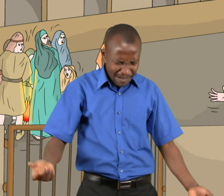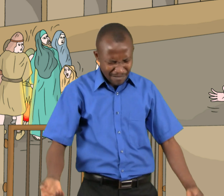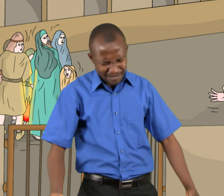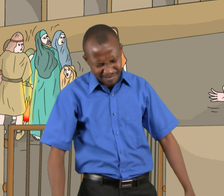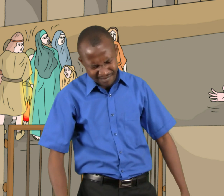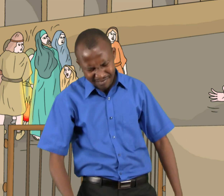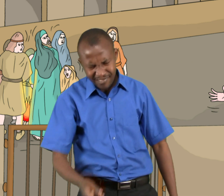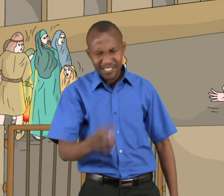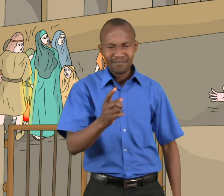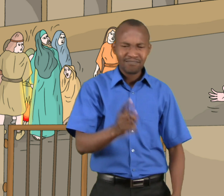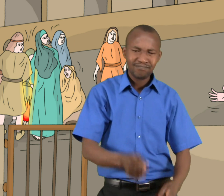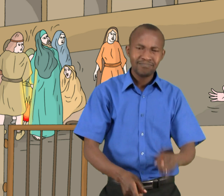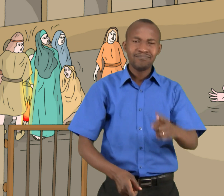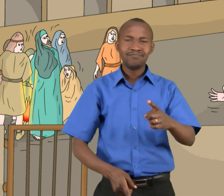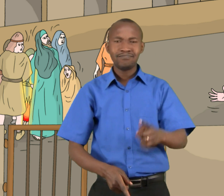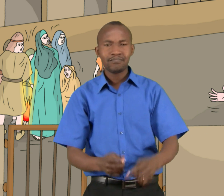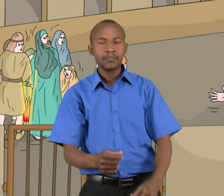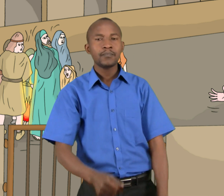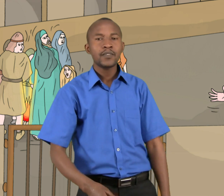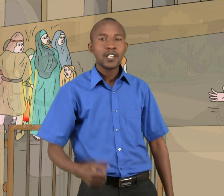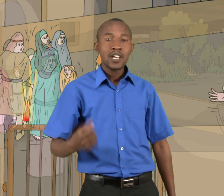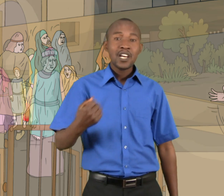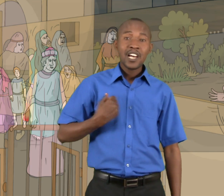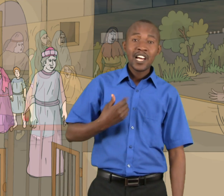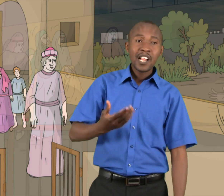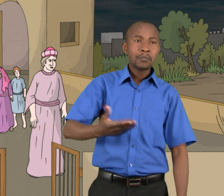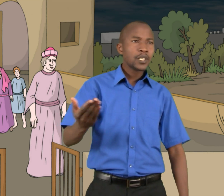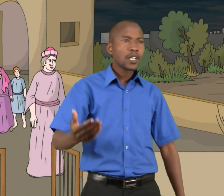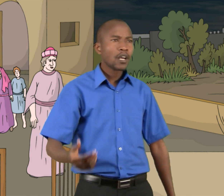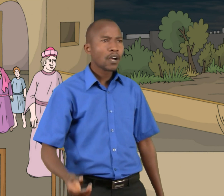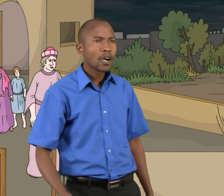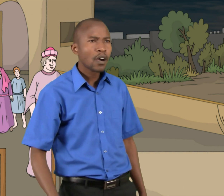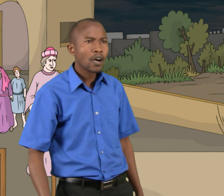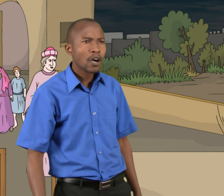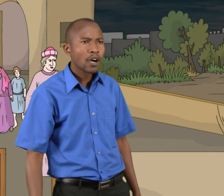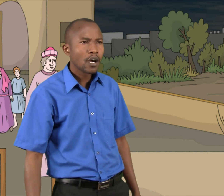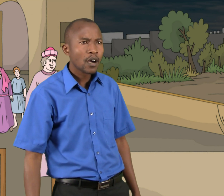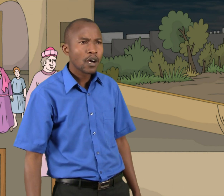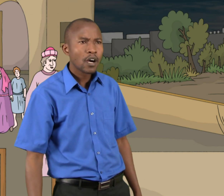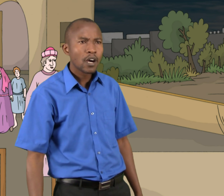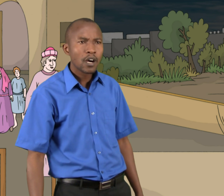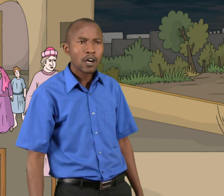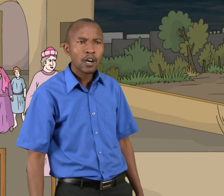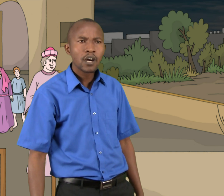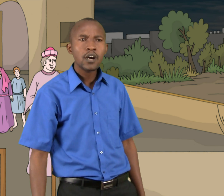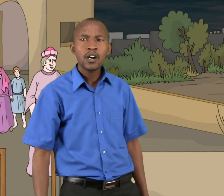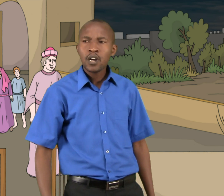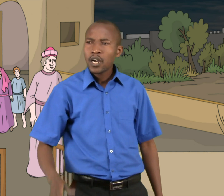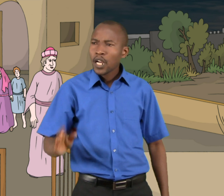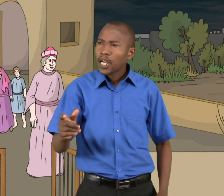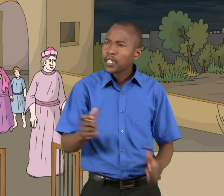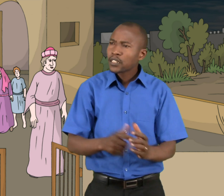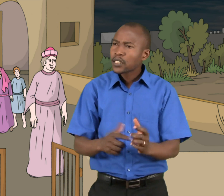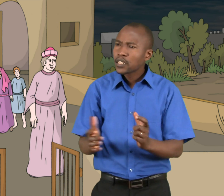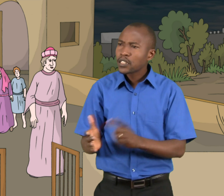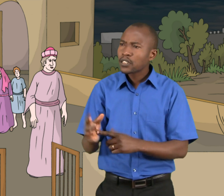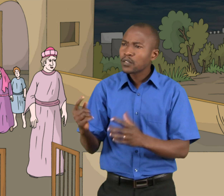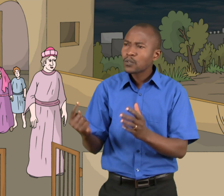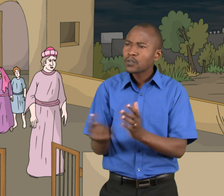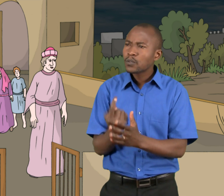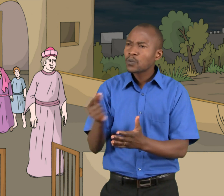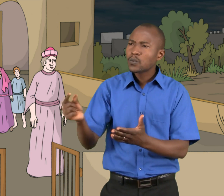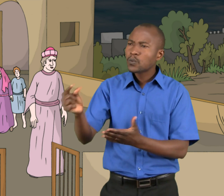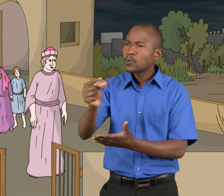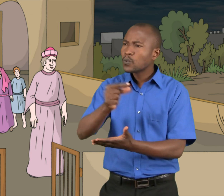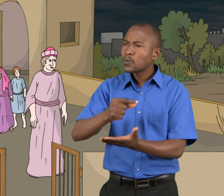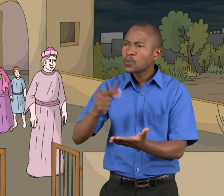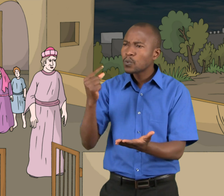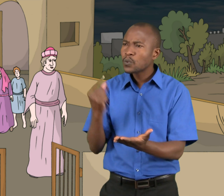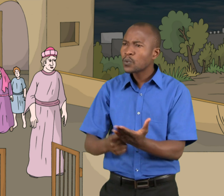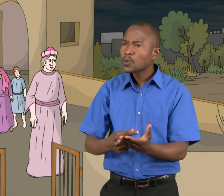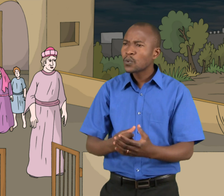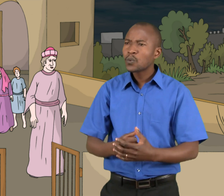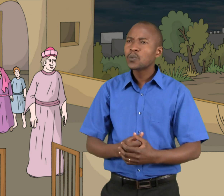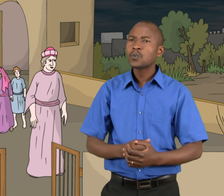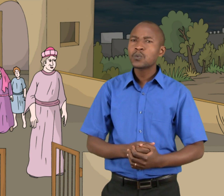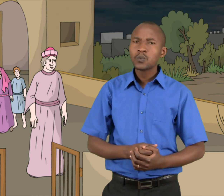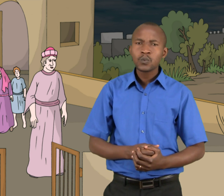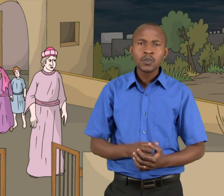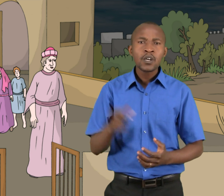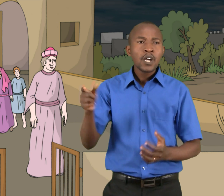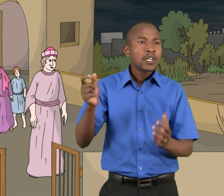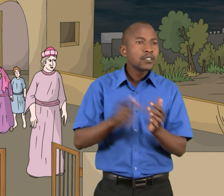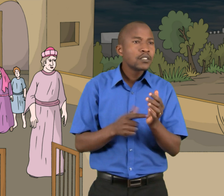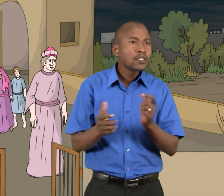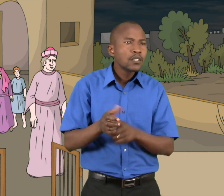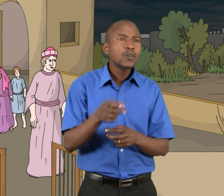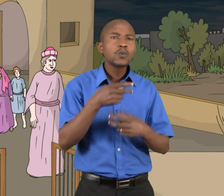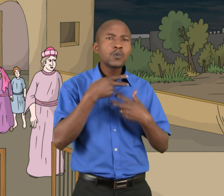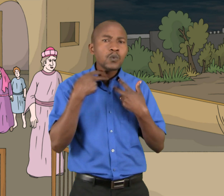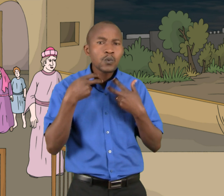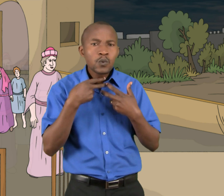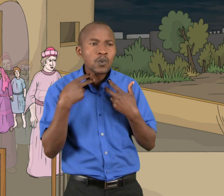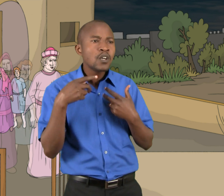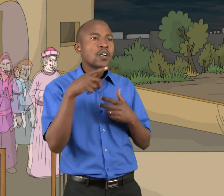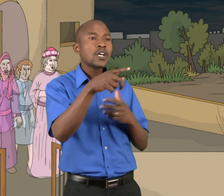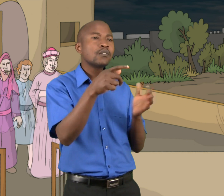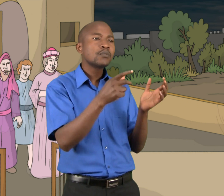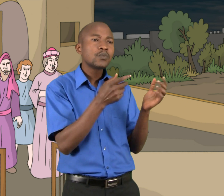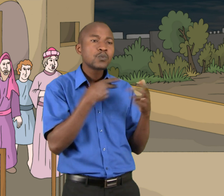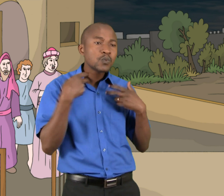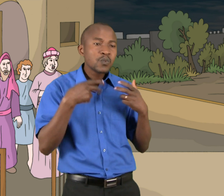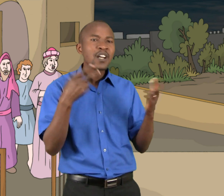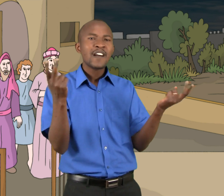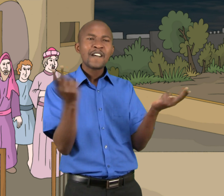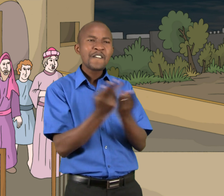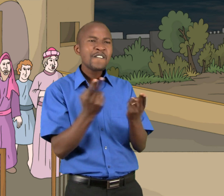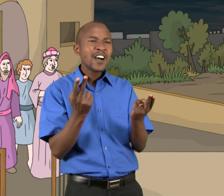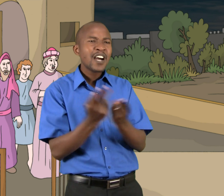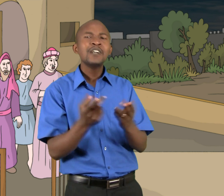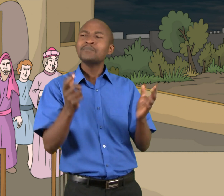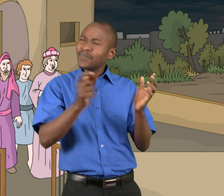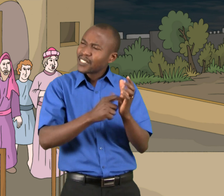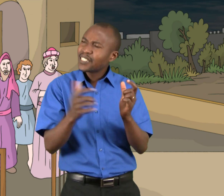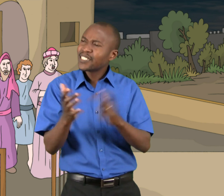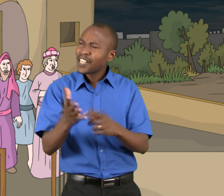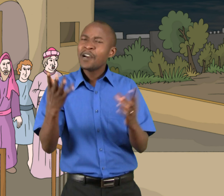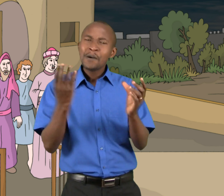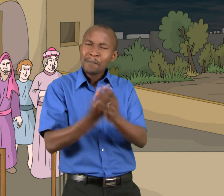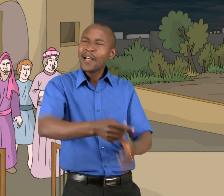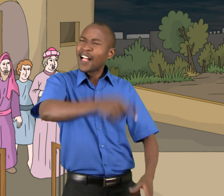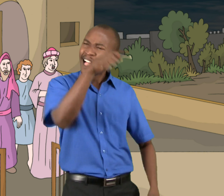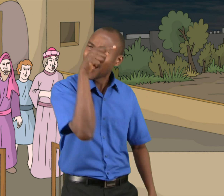After a little while, those standing nearby came up to Peter.